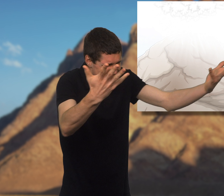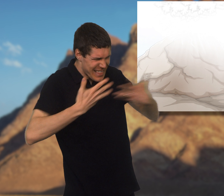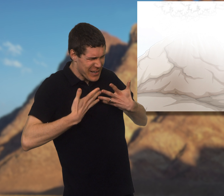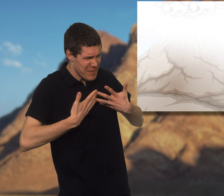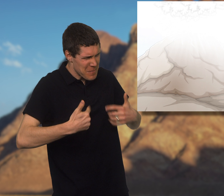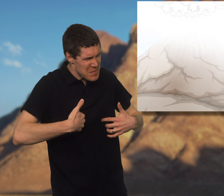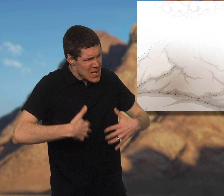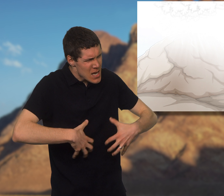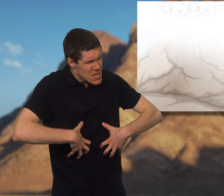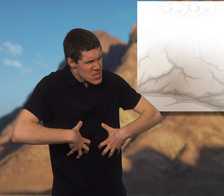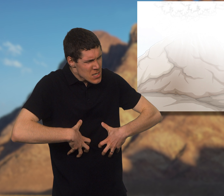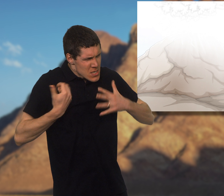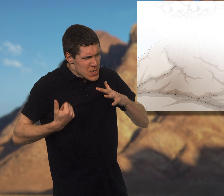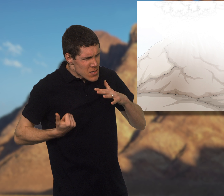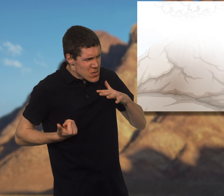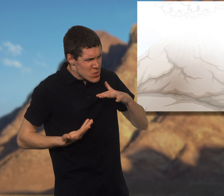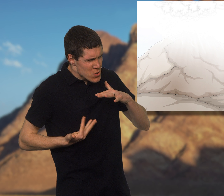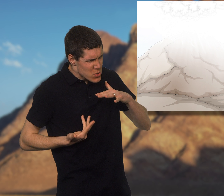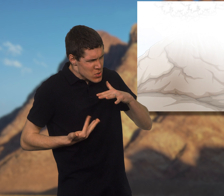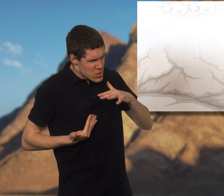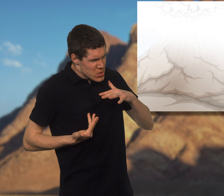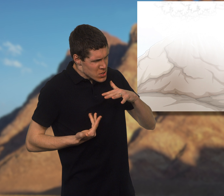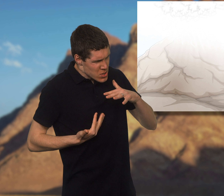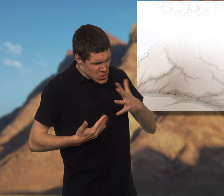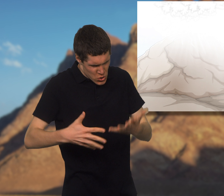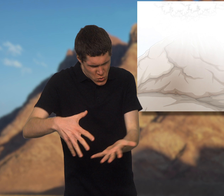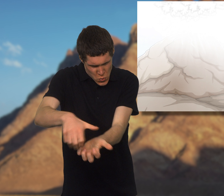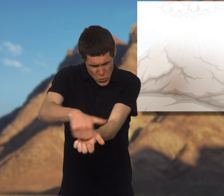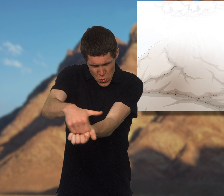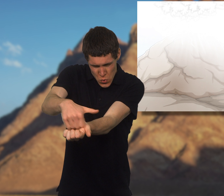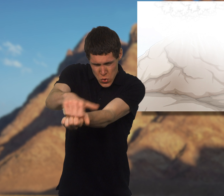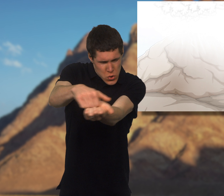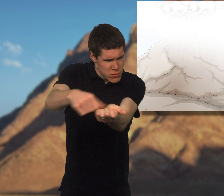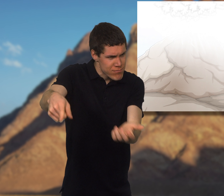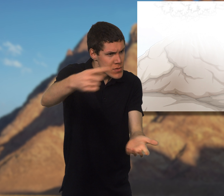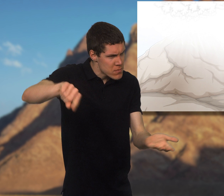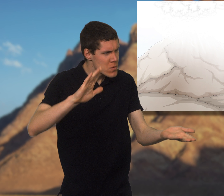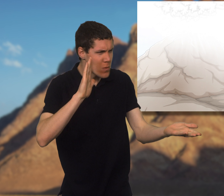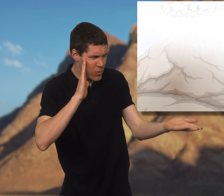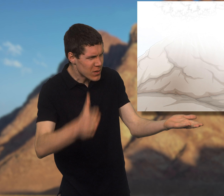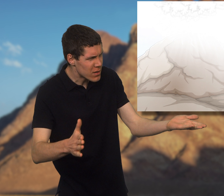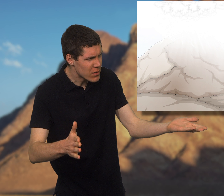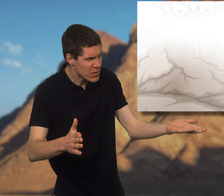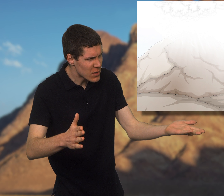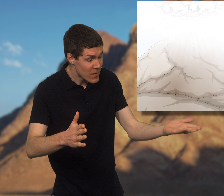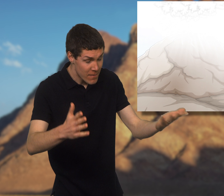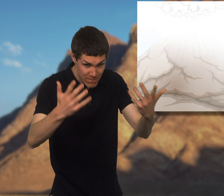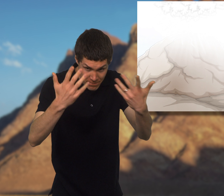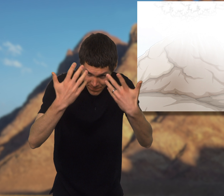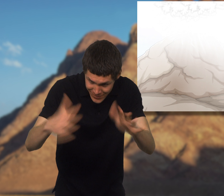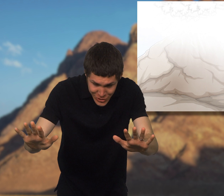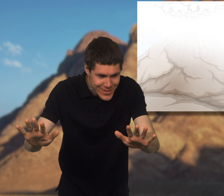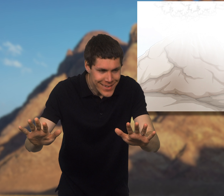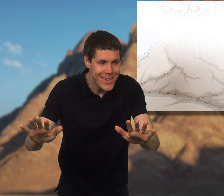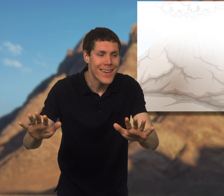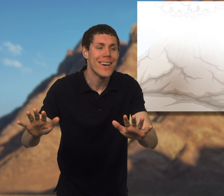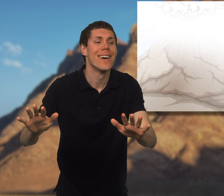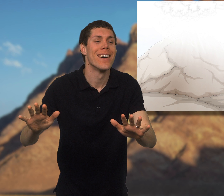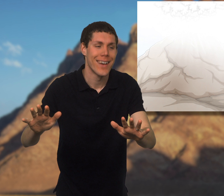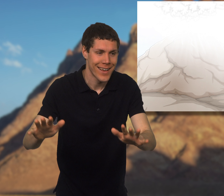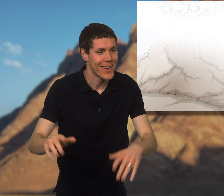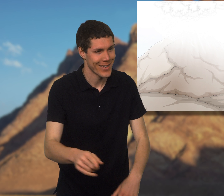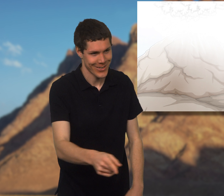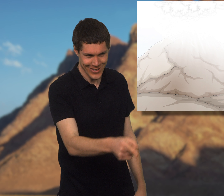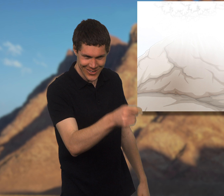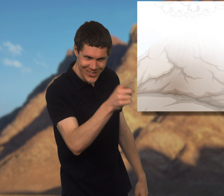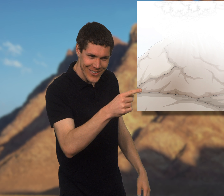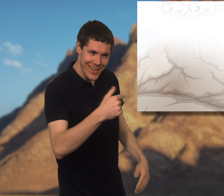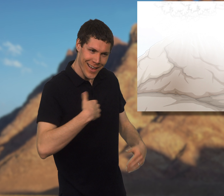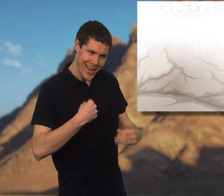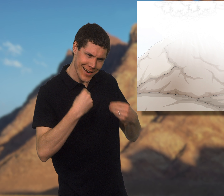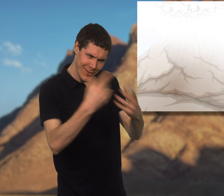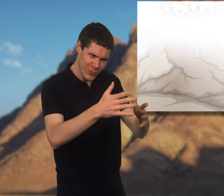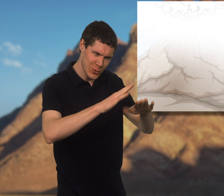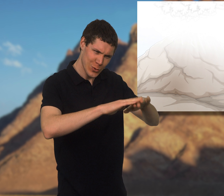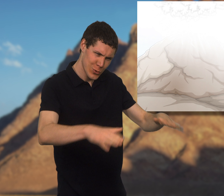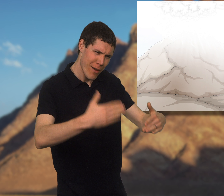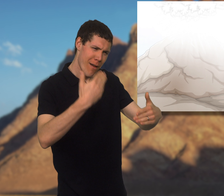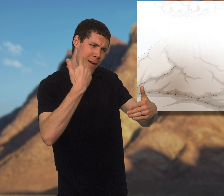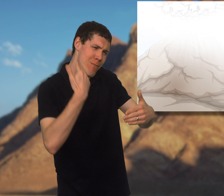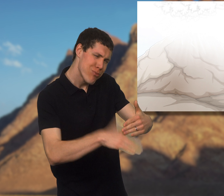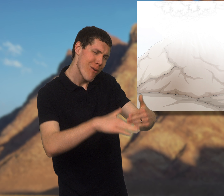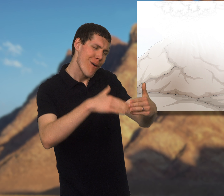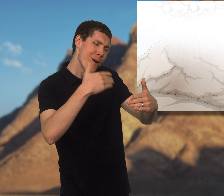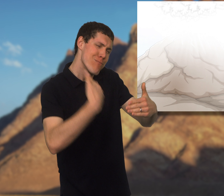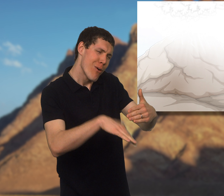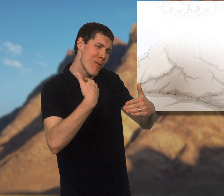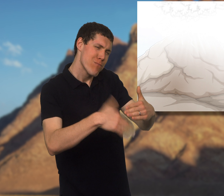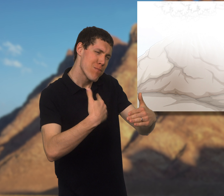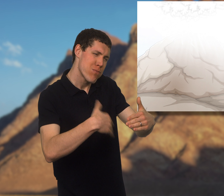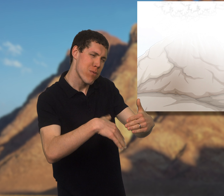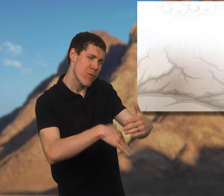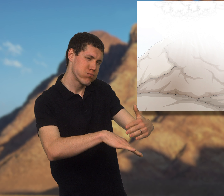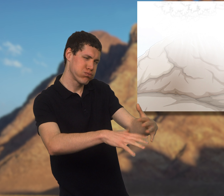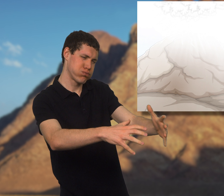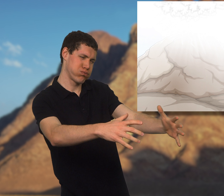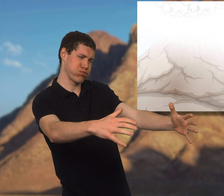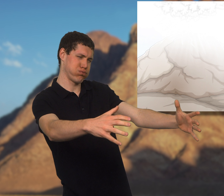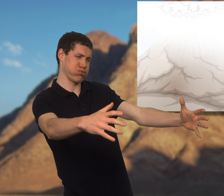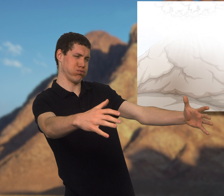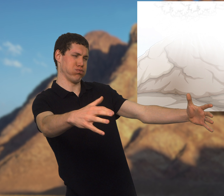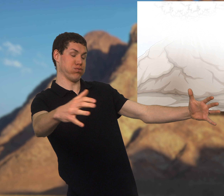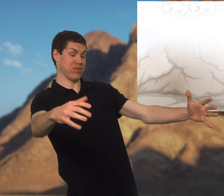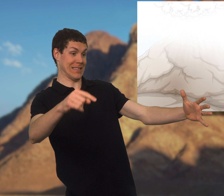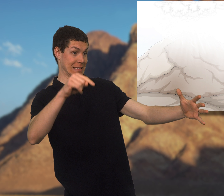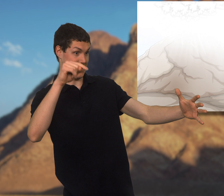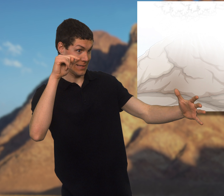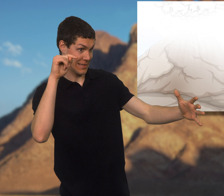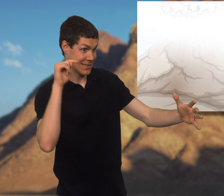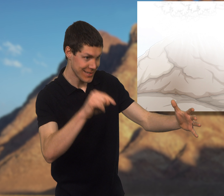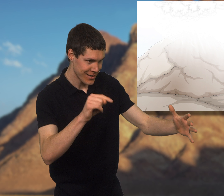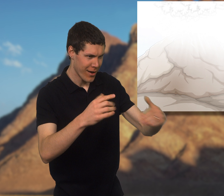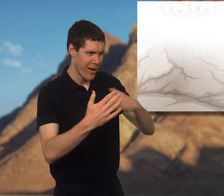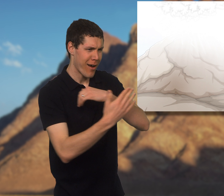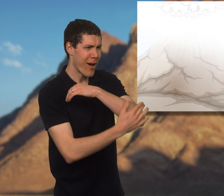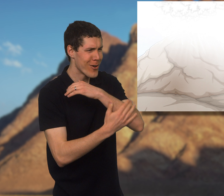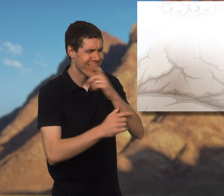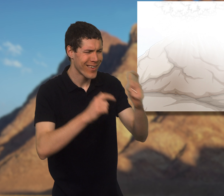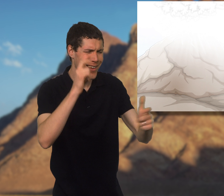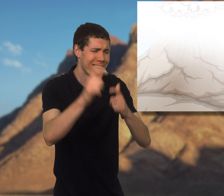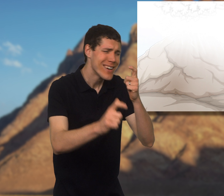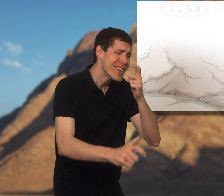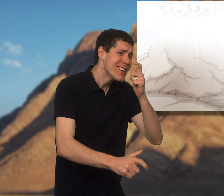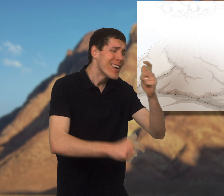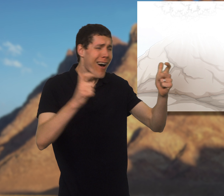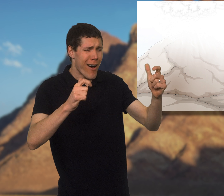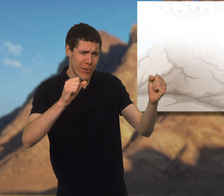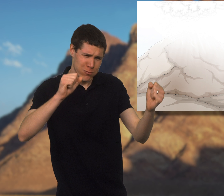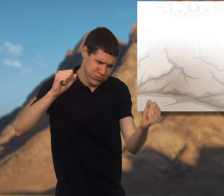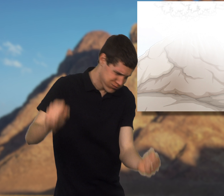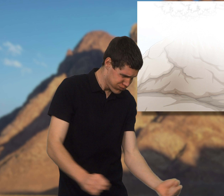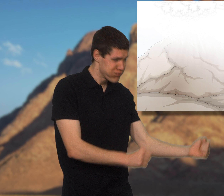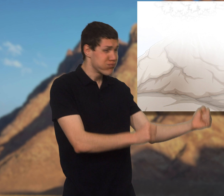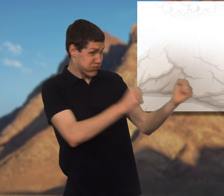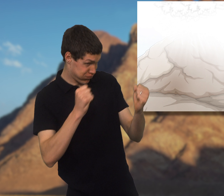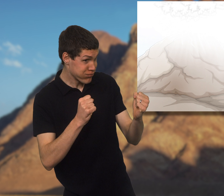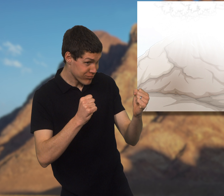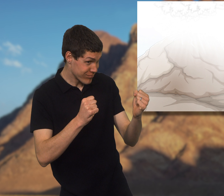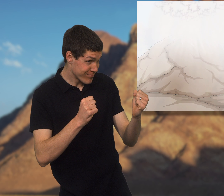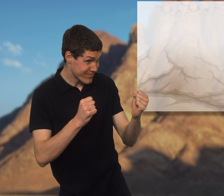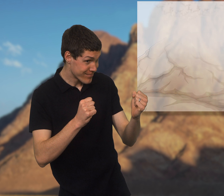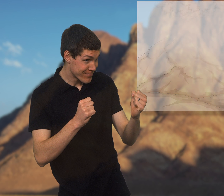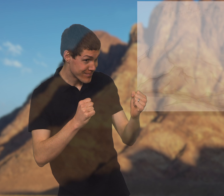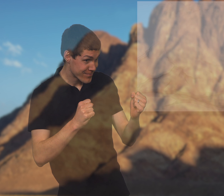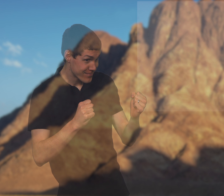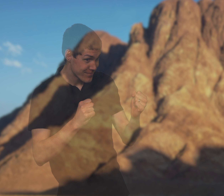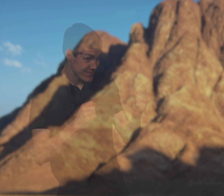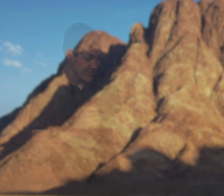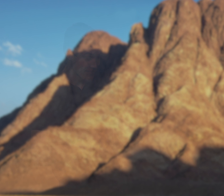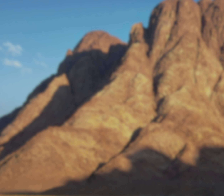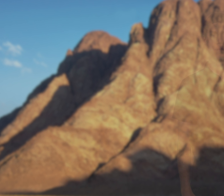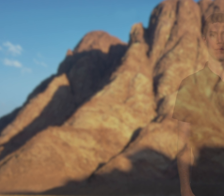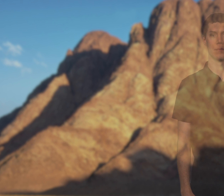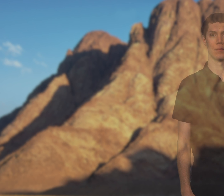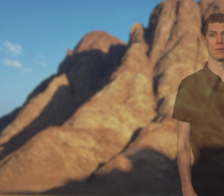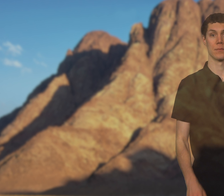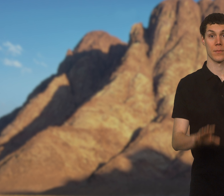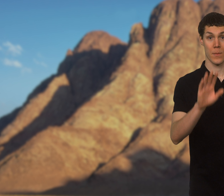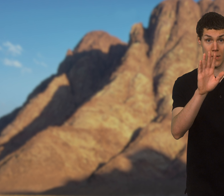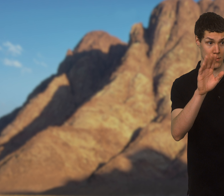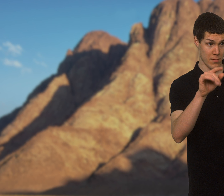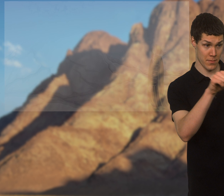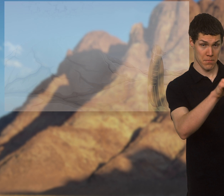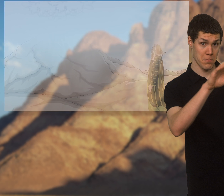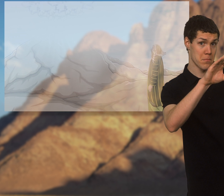Now leave Me alone, so that My anger may burn against them and consume them. Then I will make you into a great nation.”